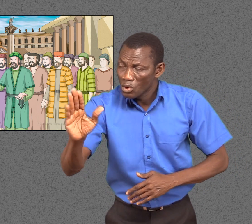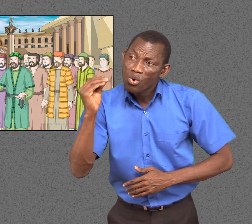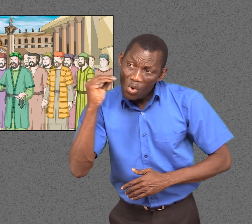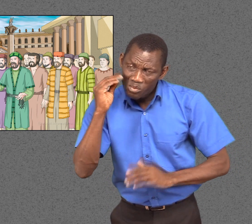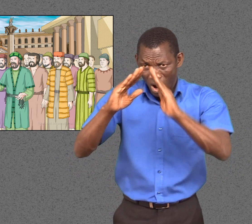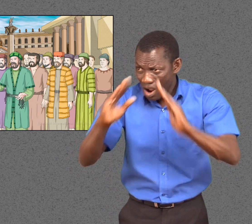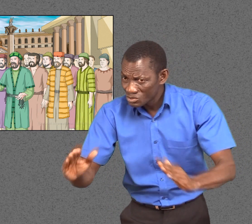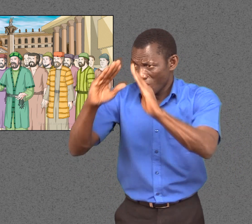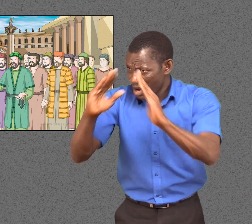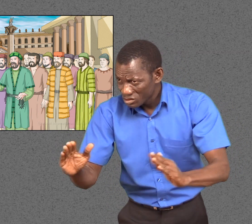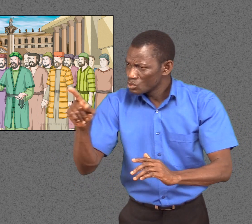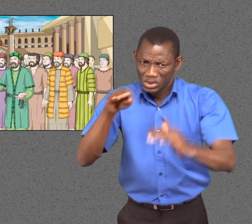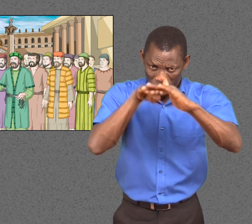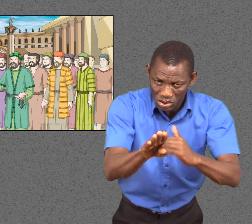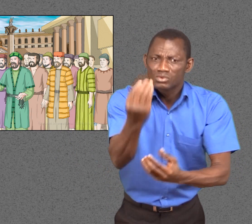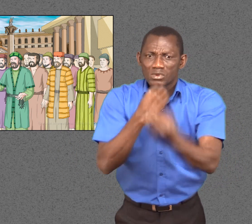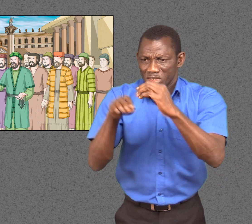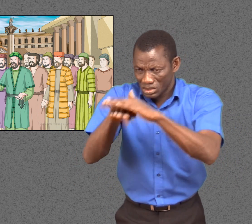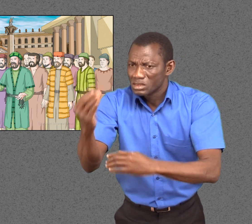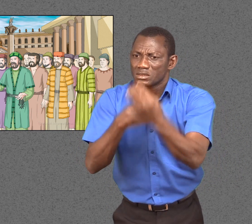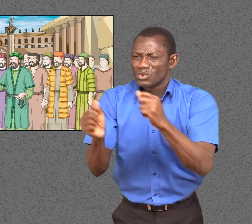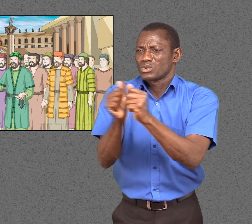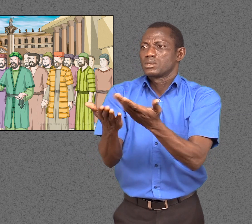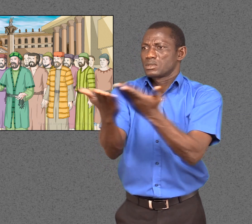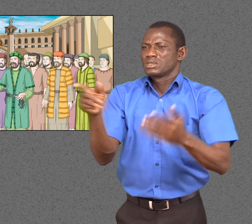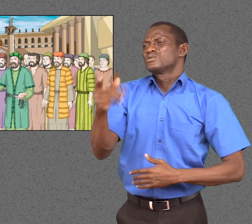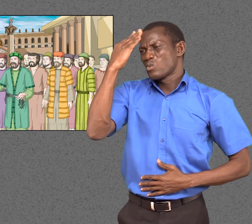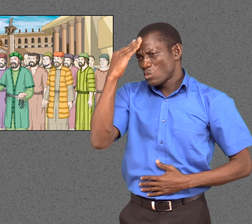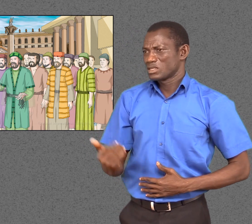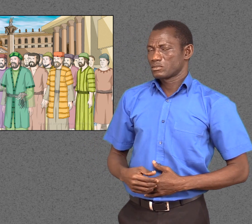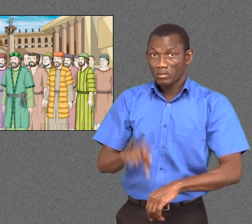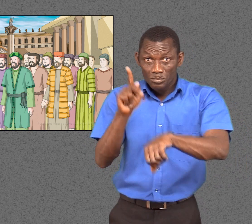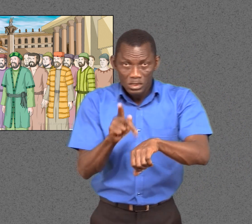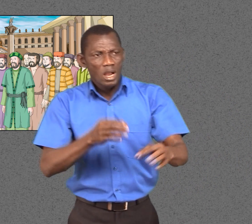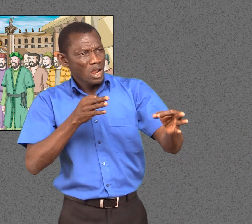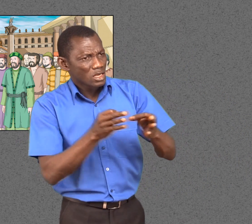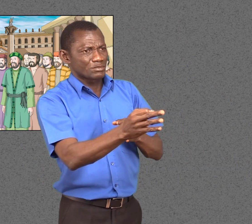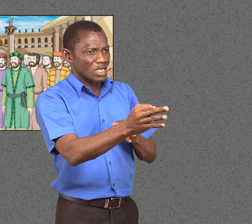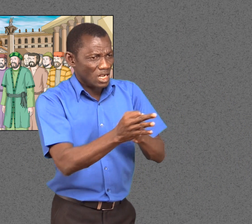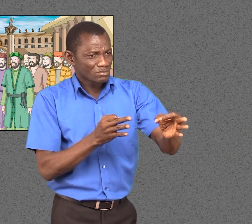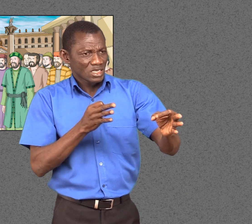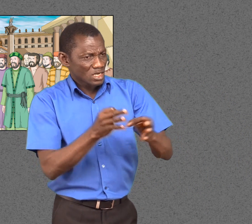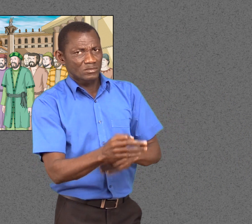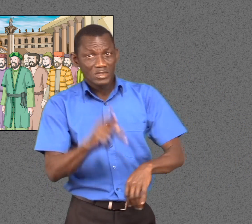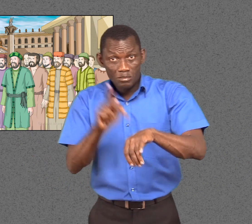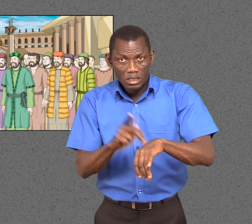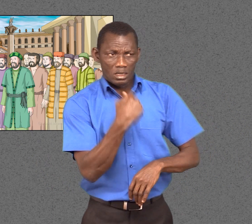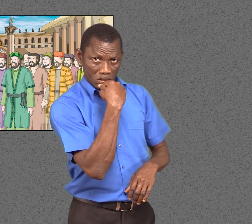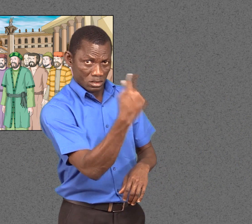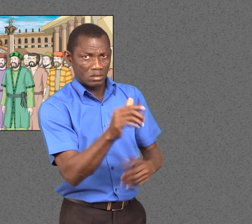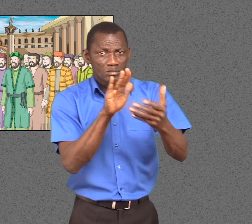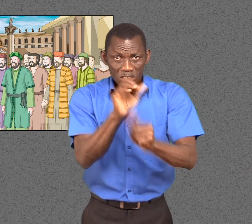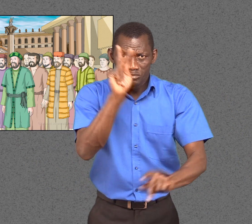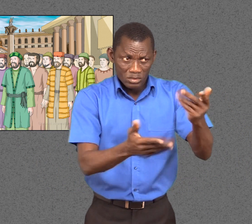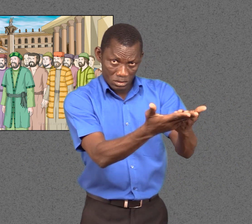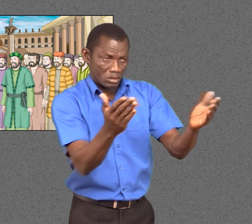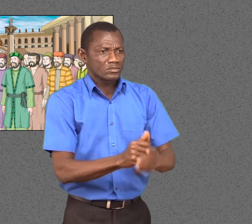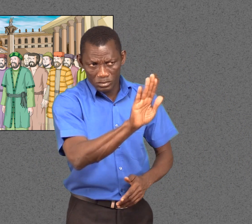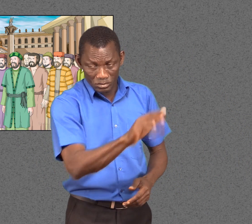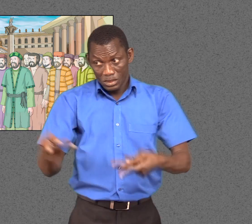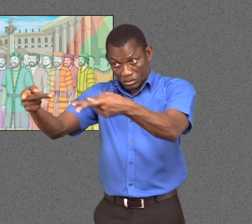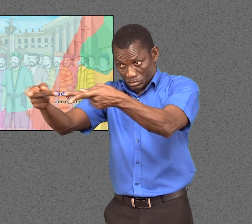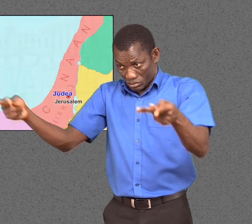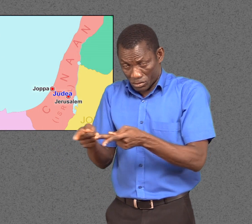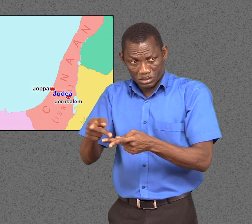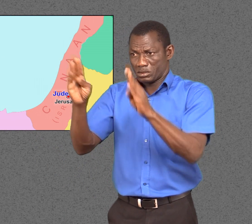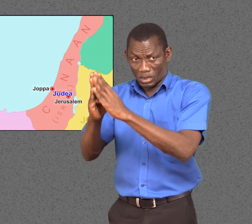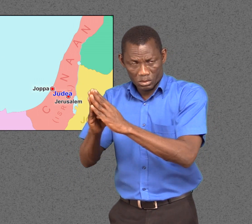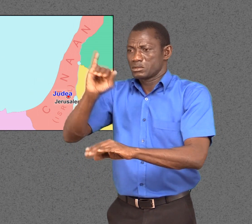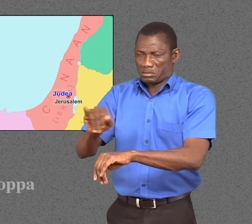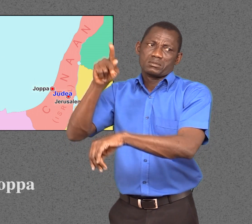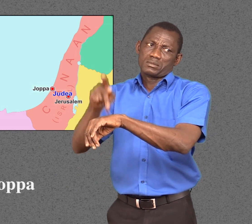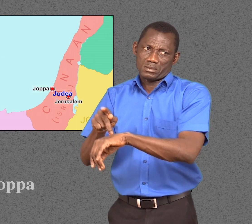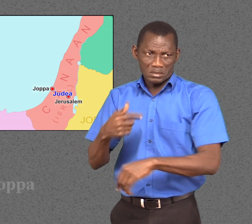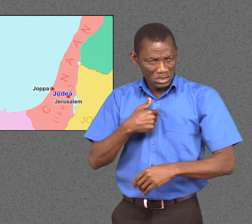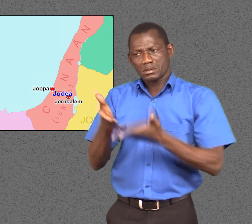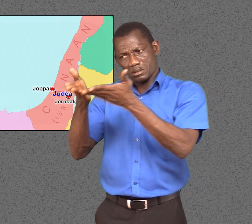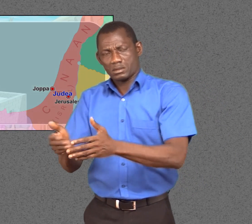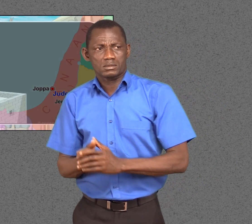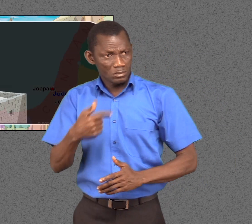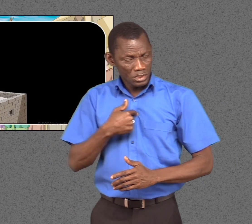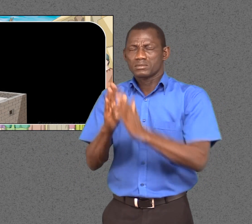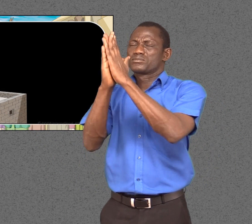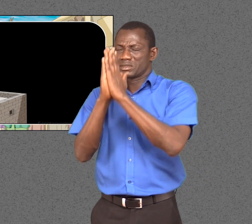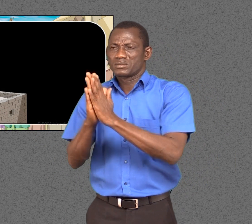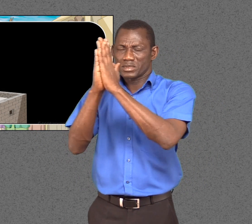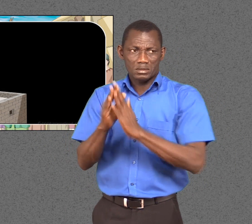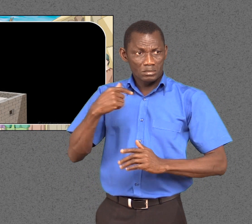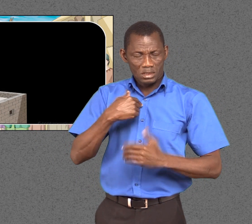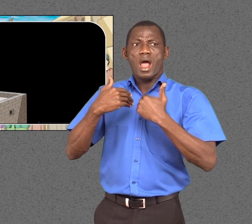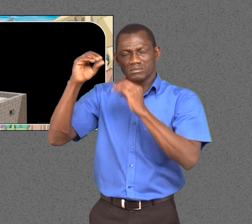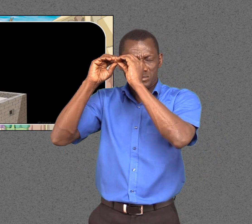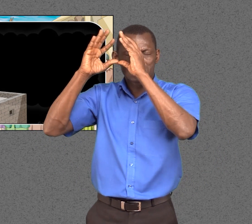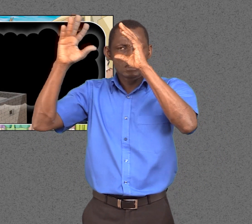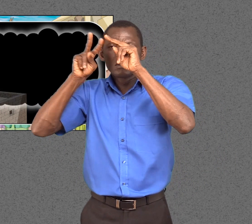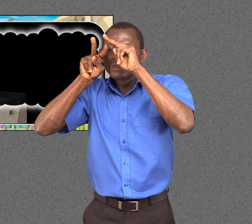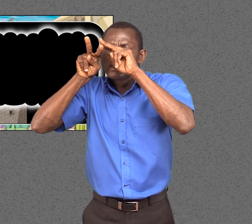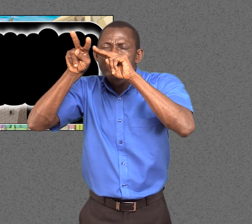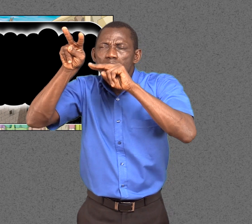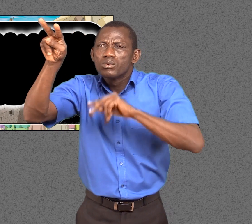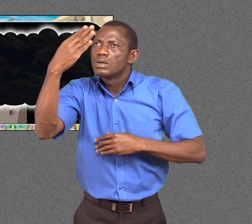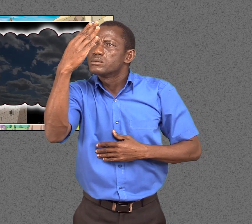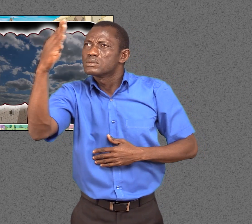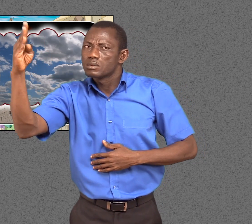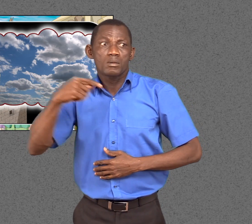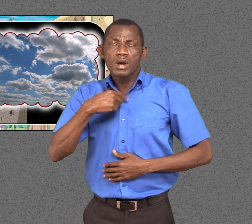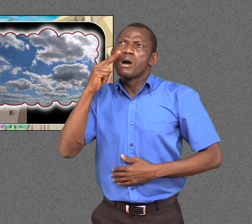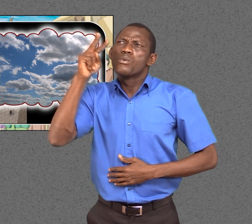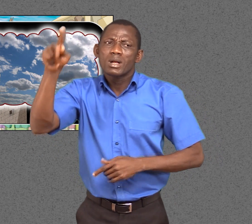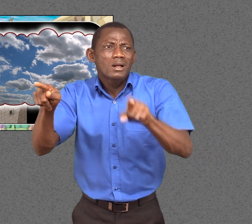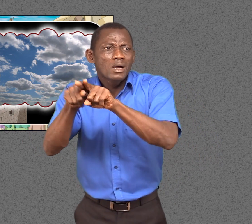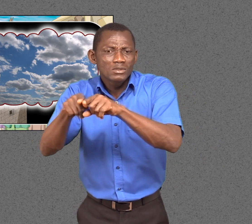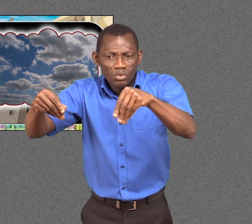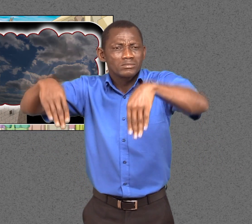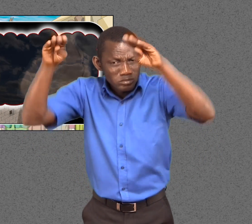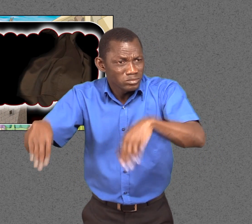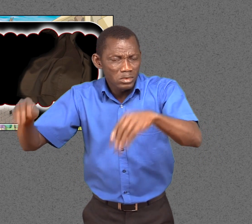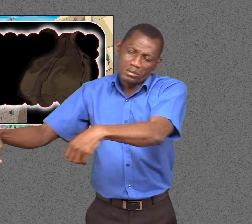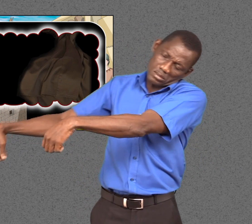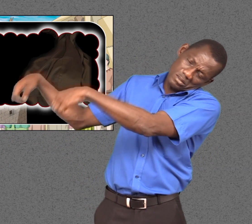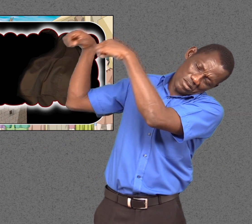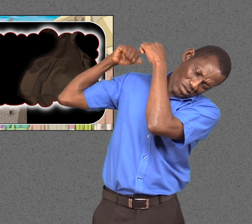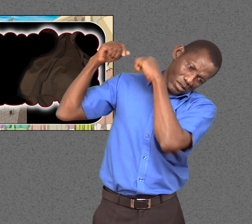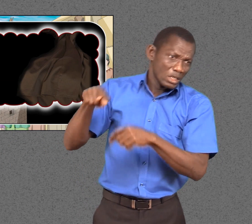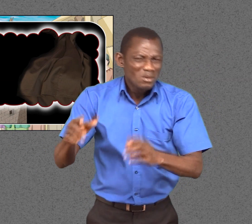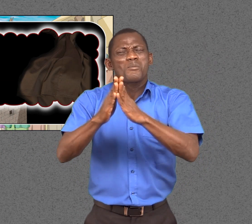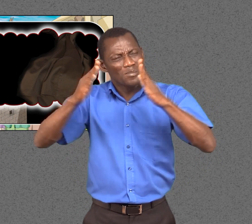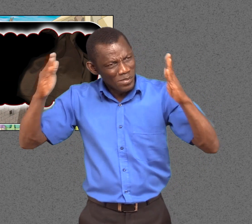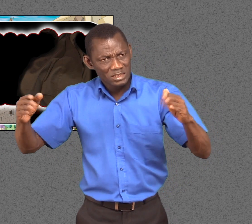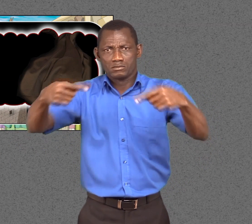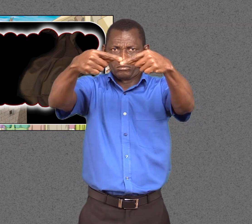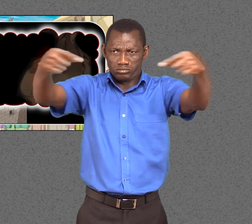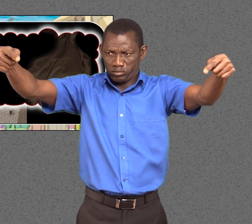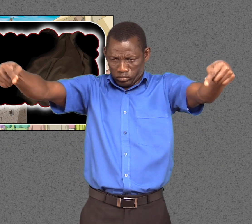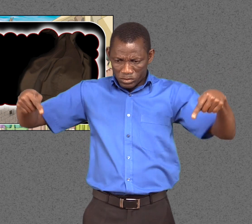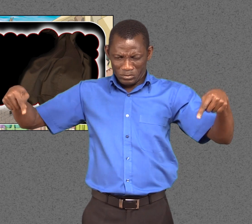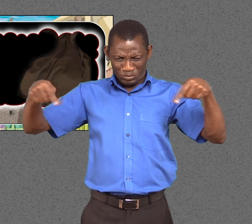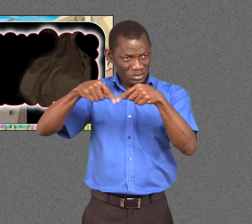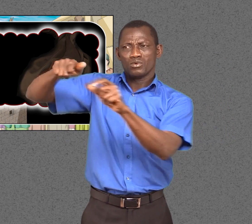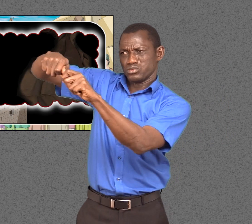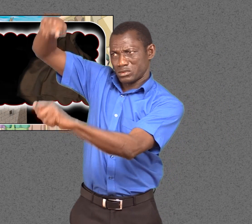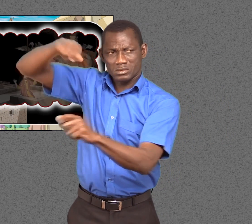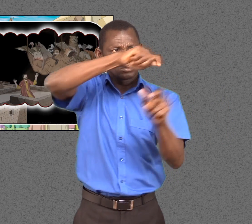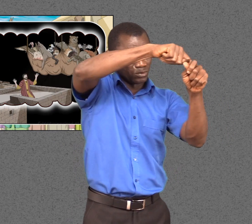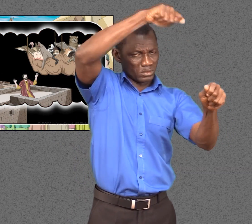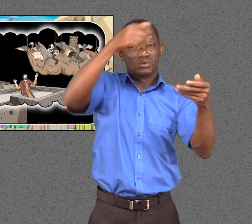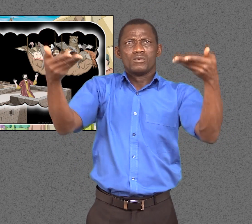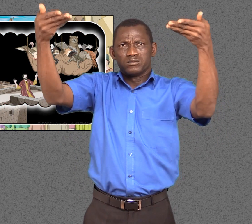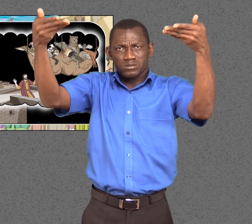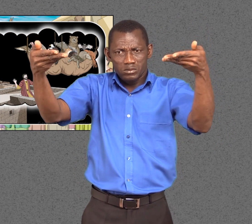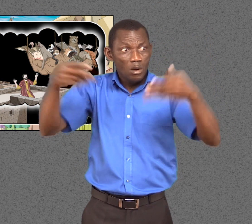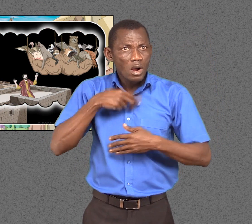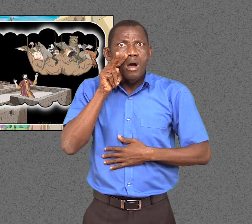But Peter began and explained to them the whole sequence of events: “I was in the city of Joppa praying, and in a trance I saw a vision of something like a large sheet being let down from heaven by its four corners, and it came right down to me.